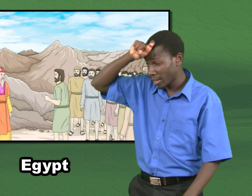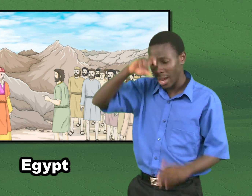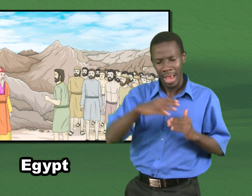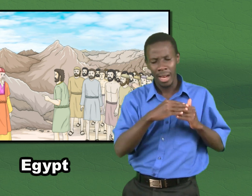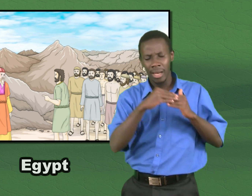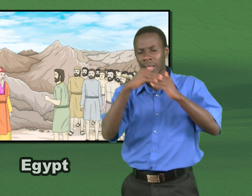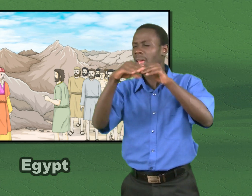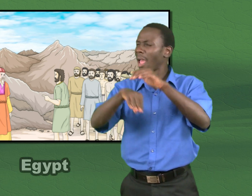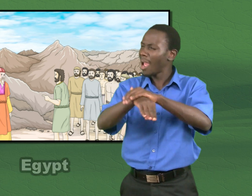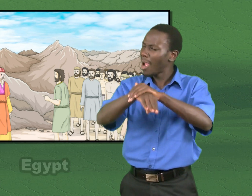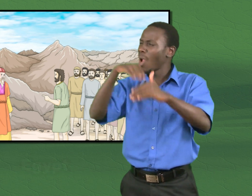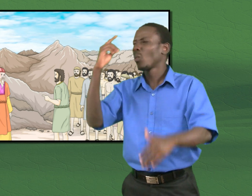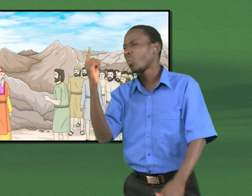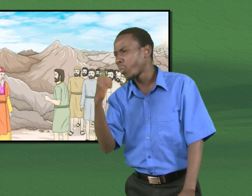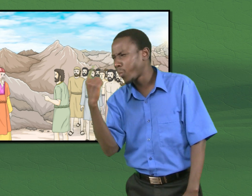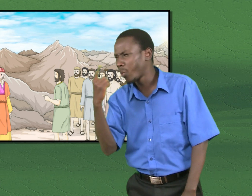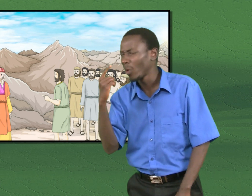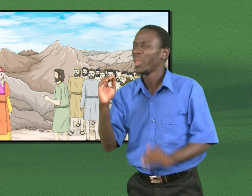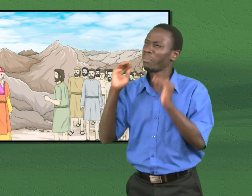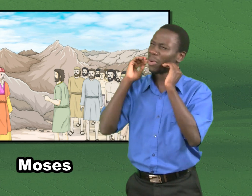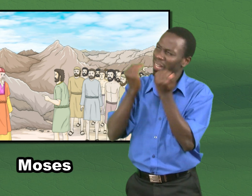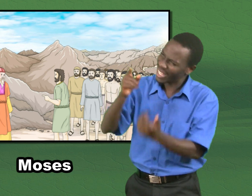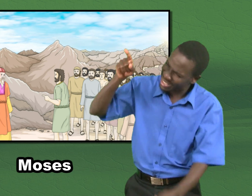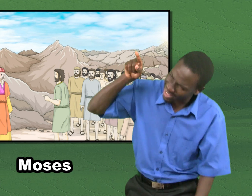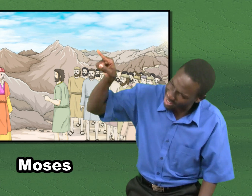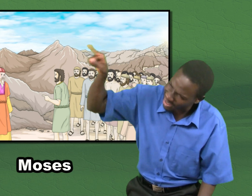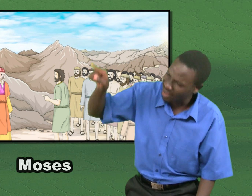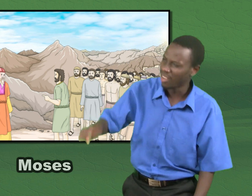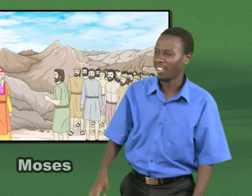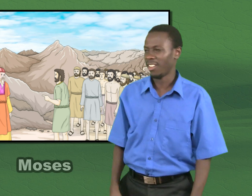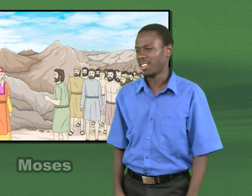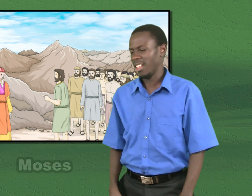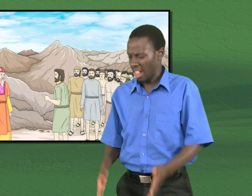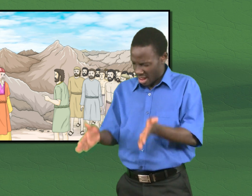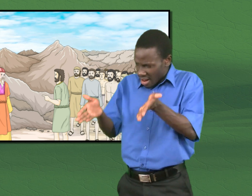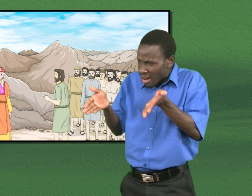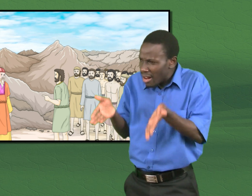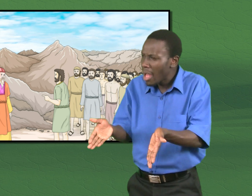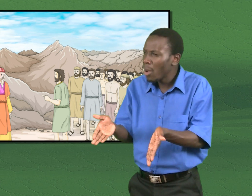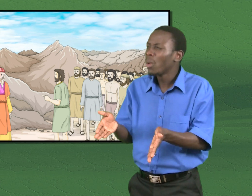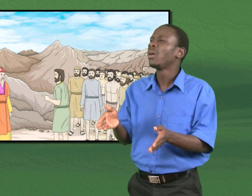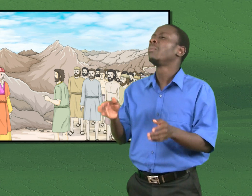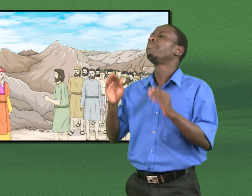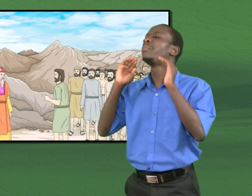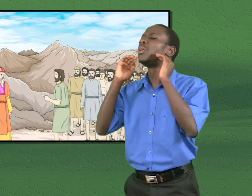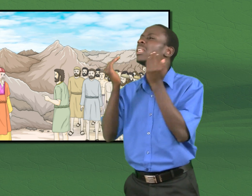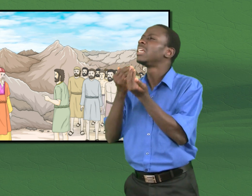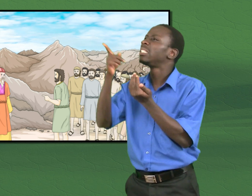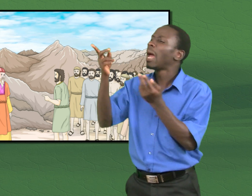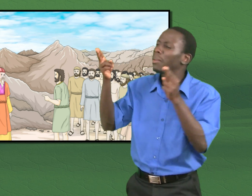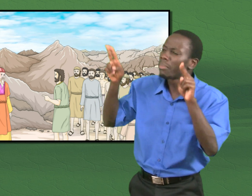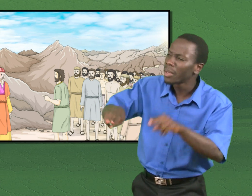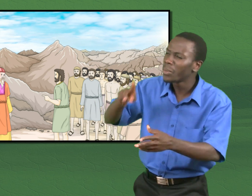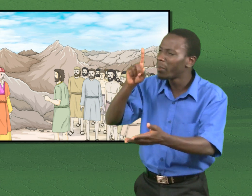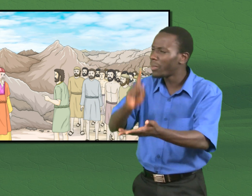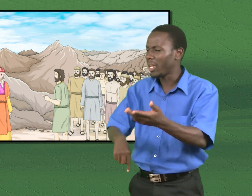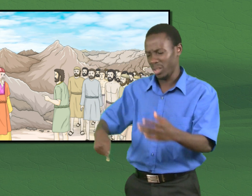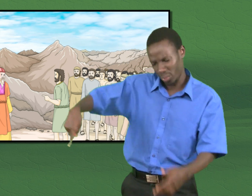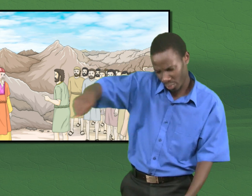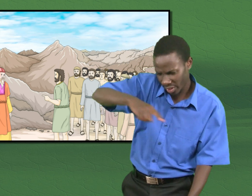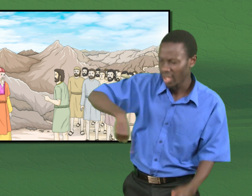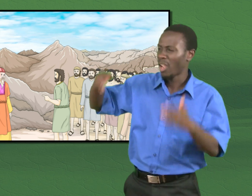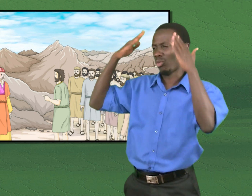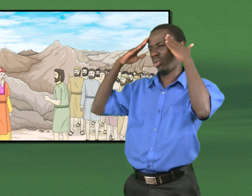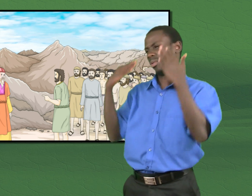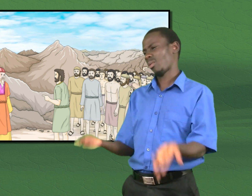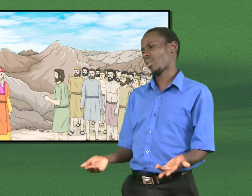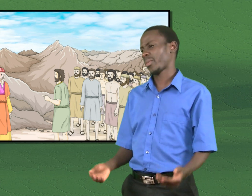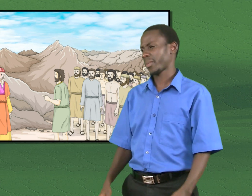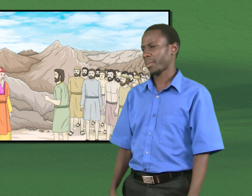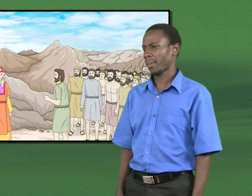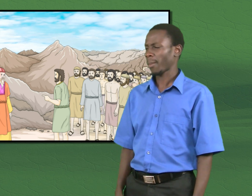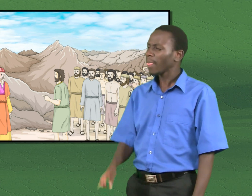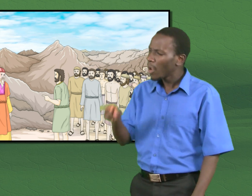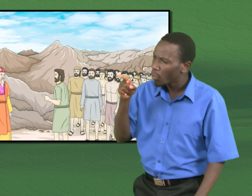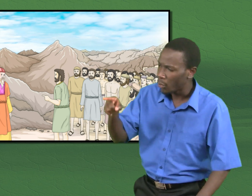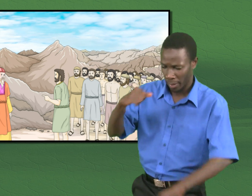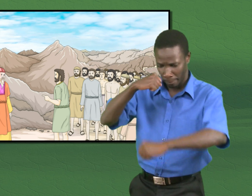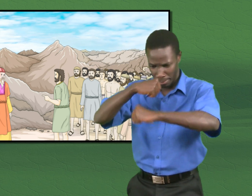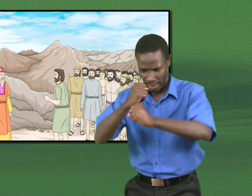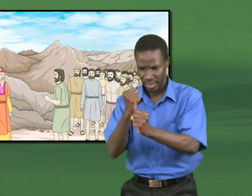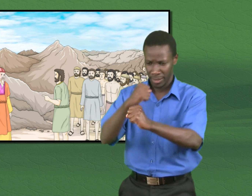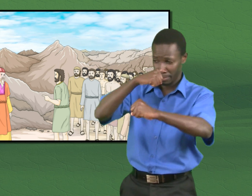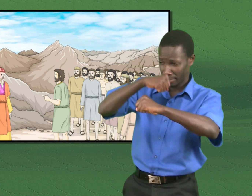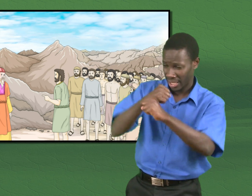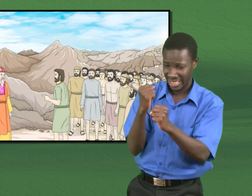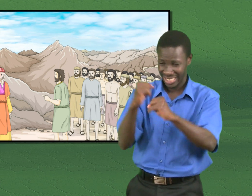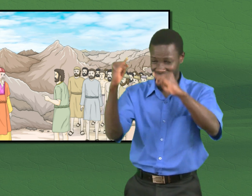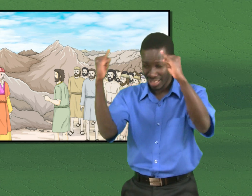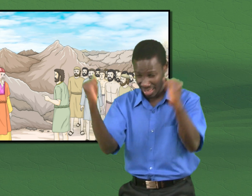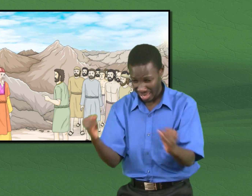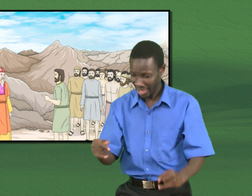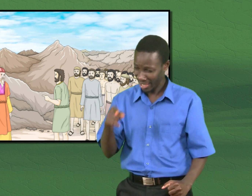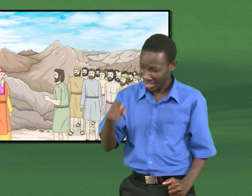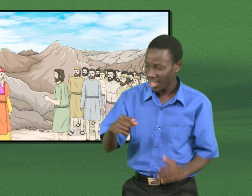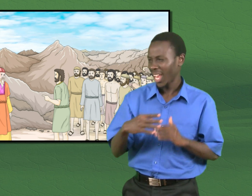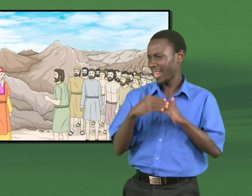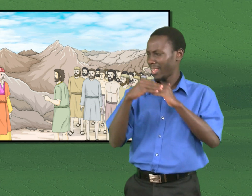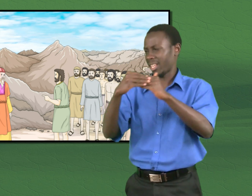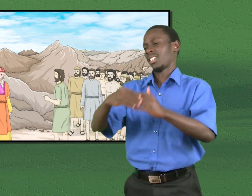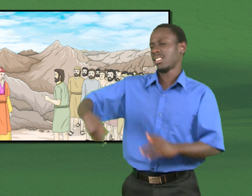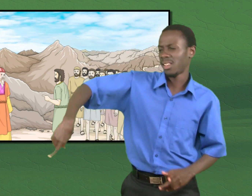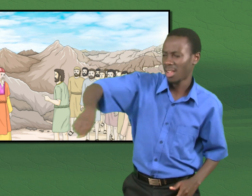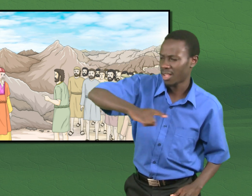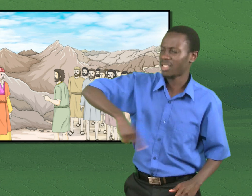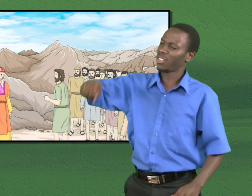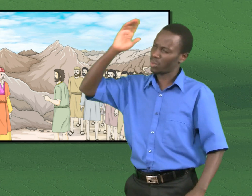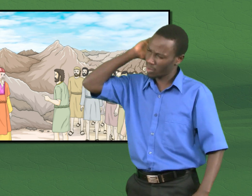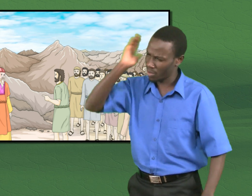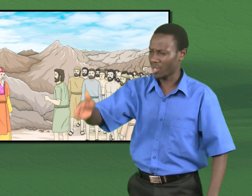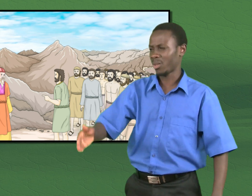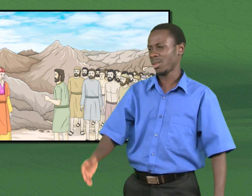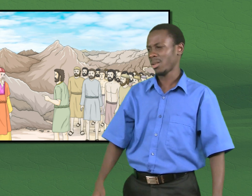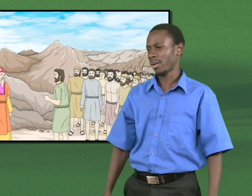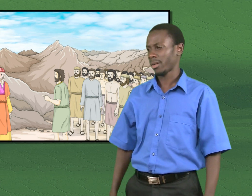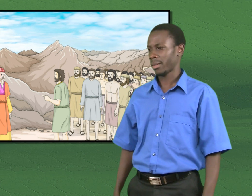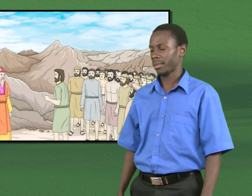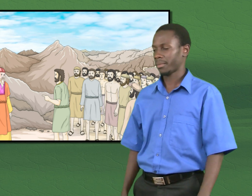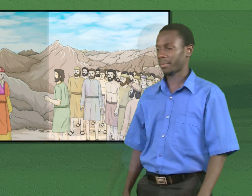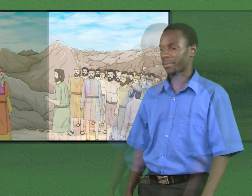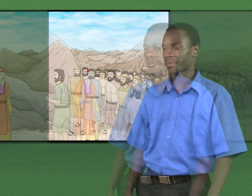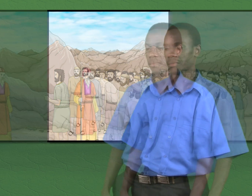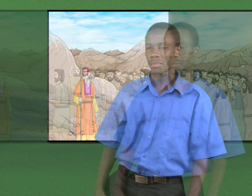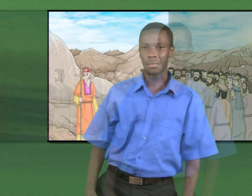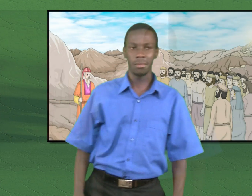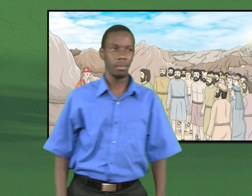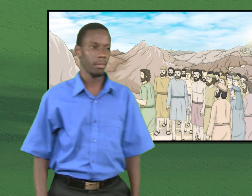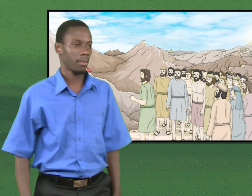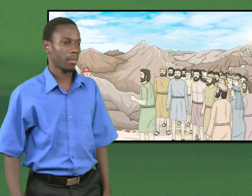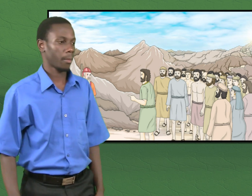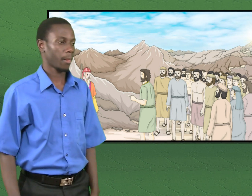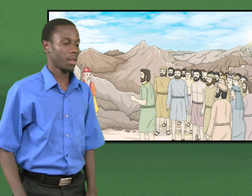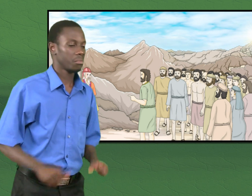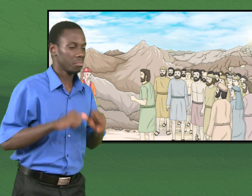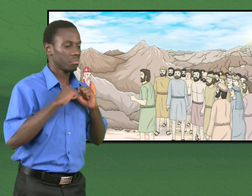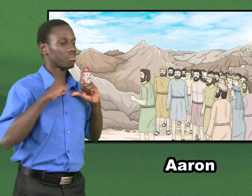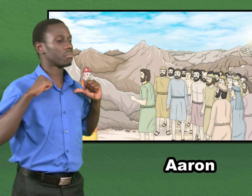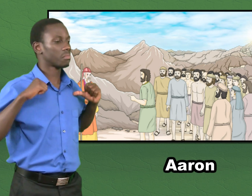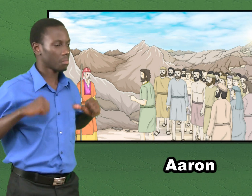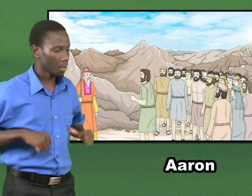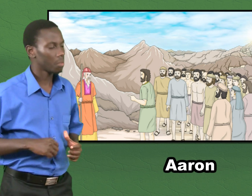As for this Moses who brought us up out of the land of Egypt, we do not know what has happened to him!”